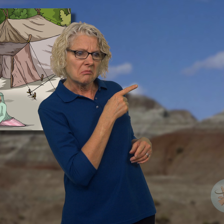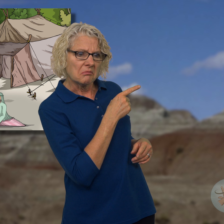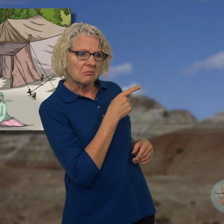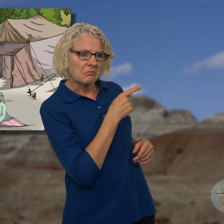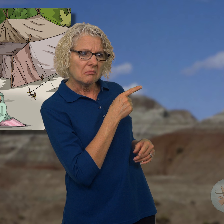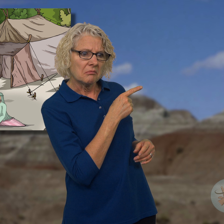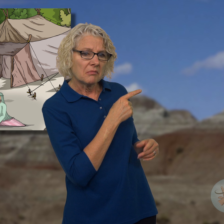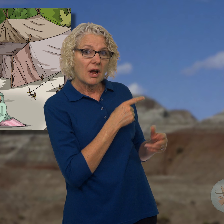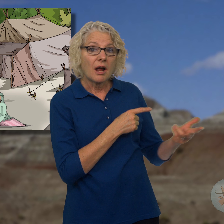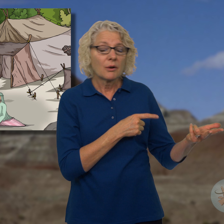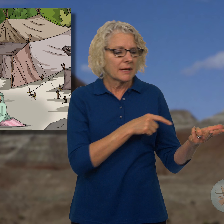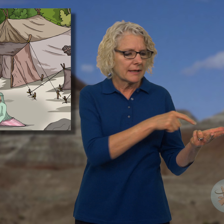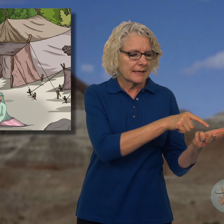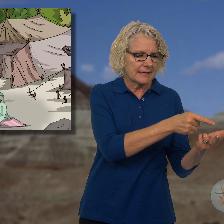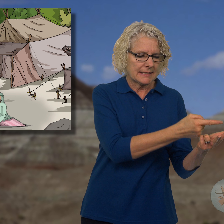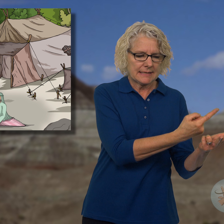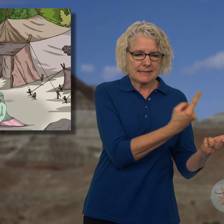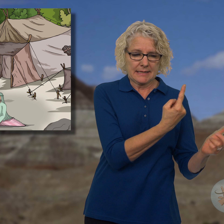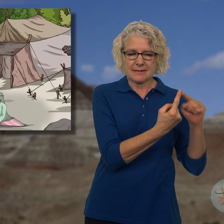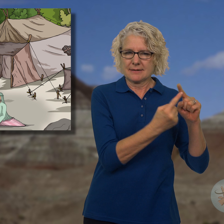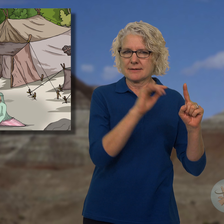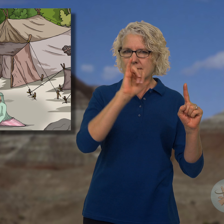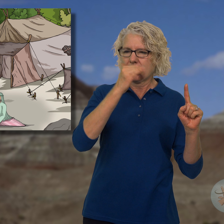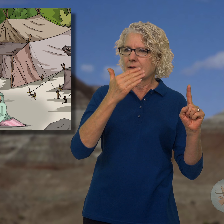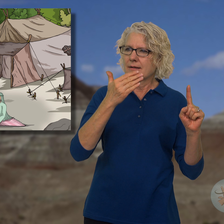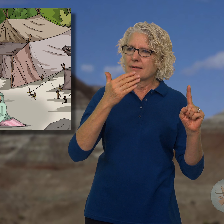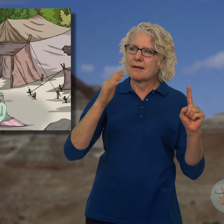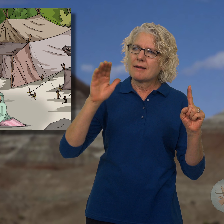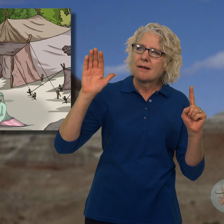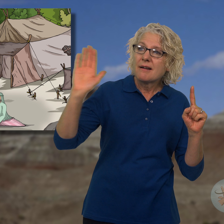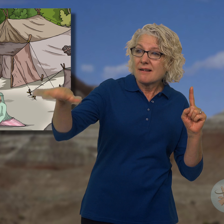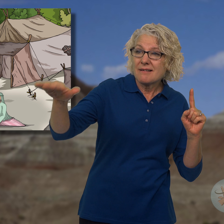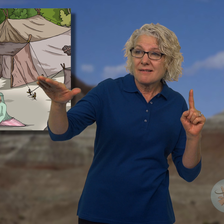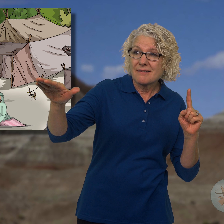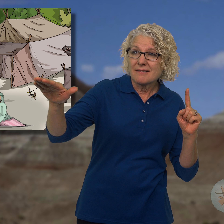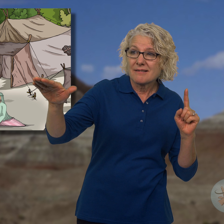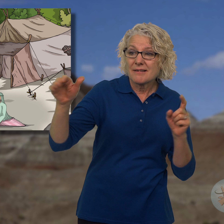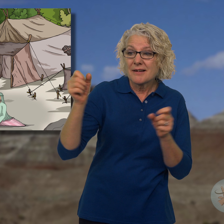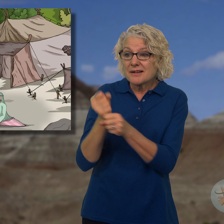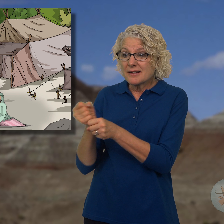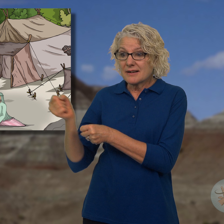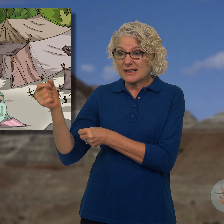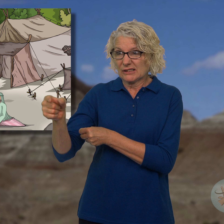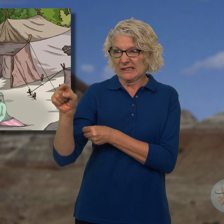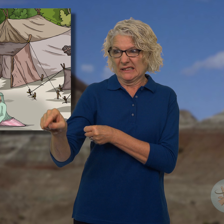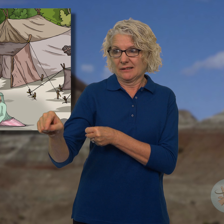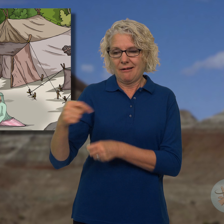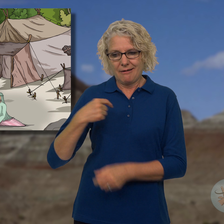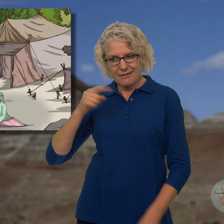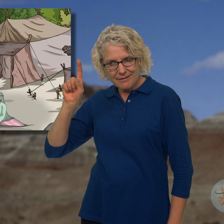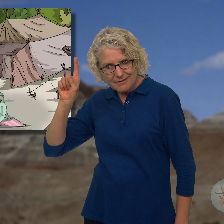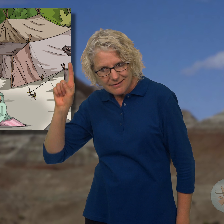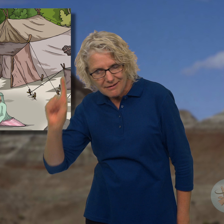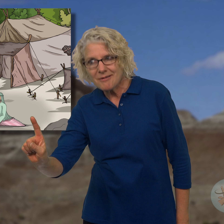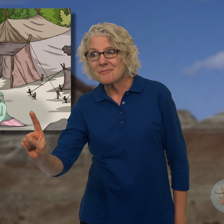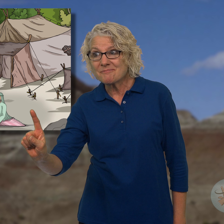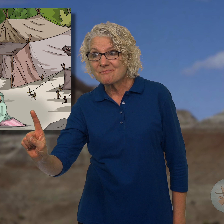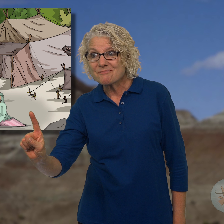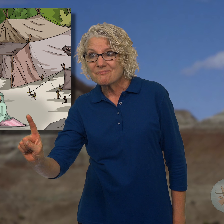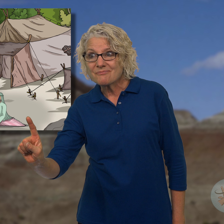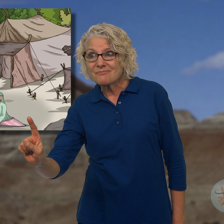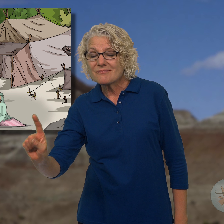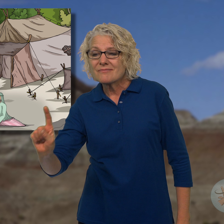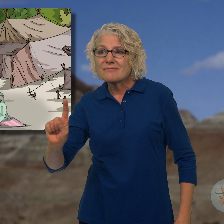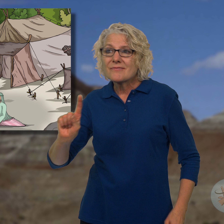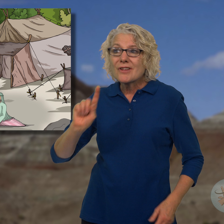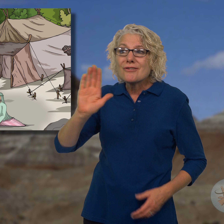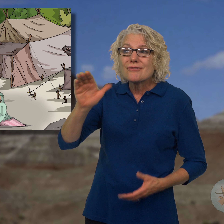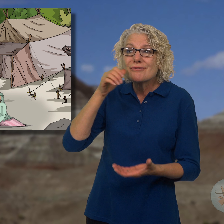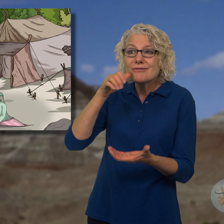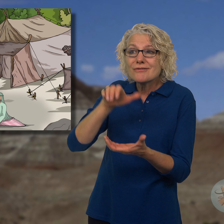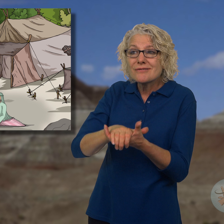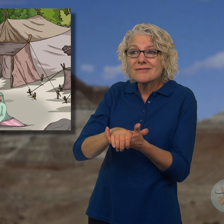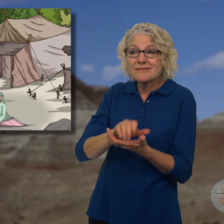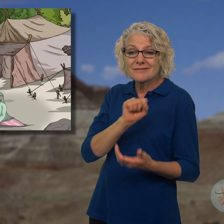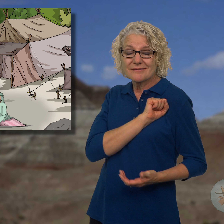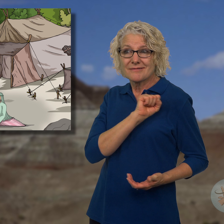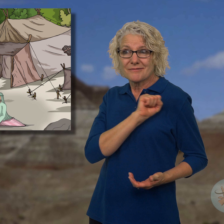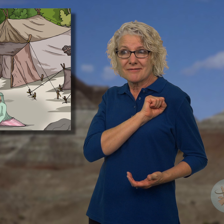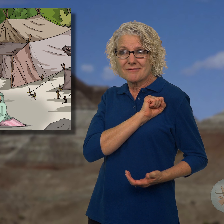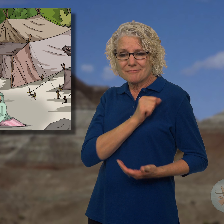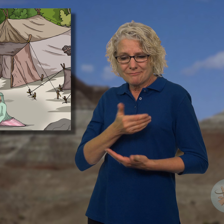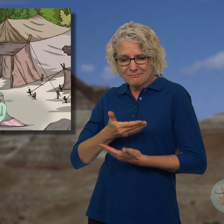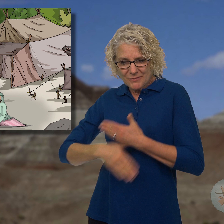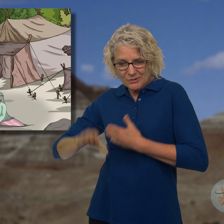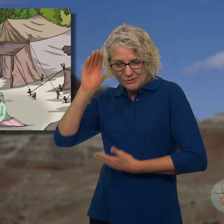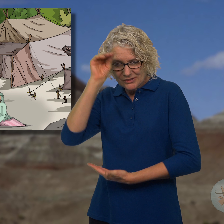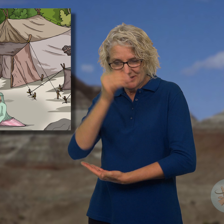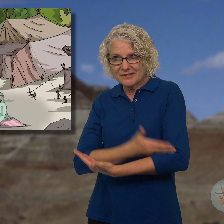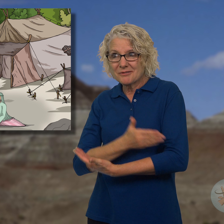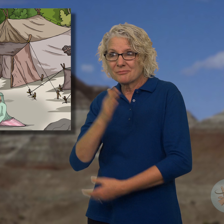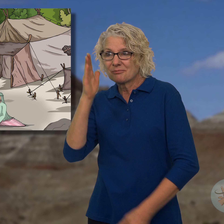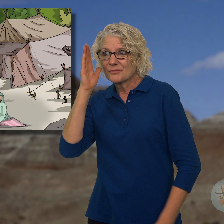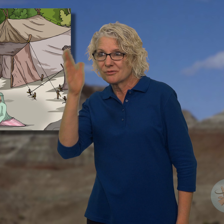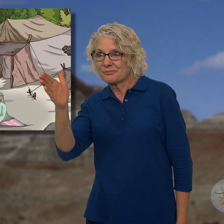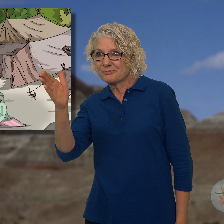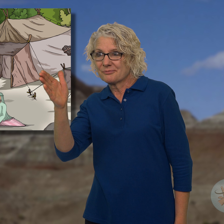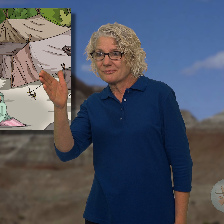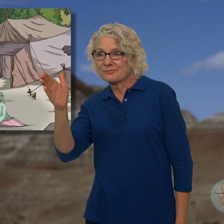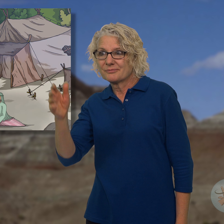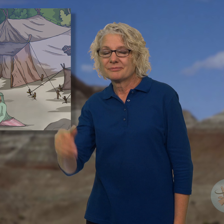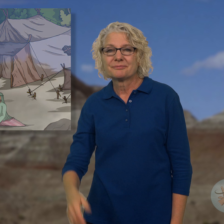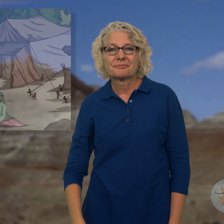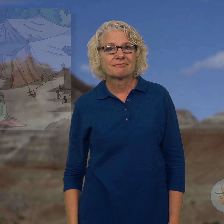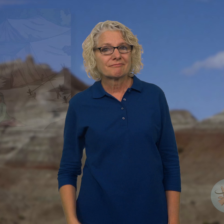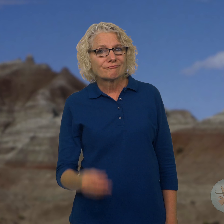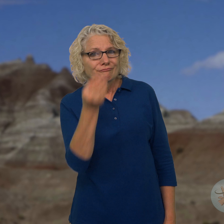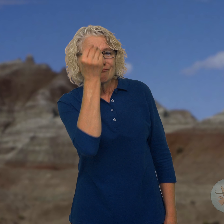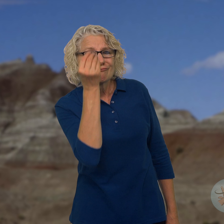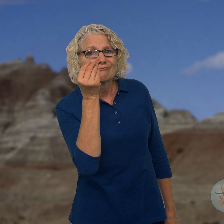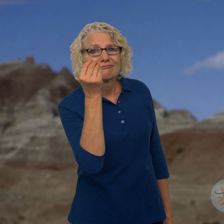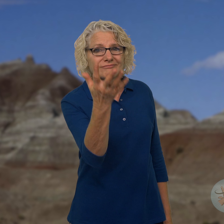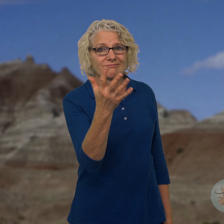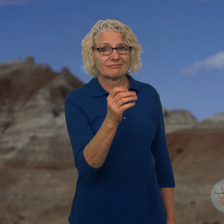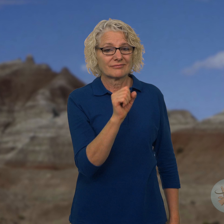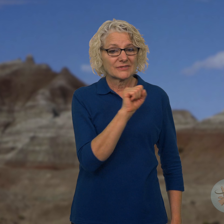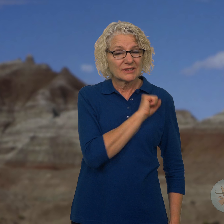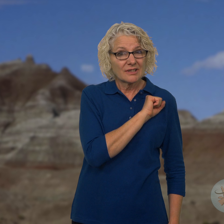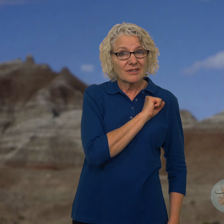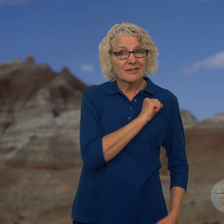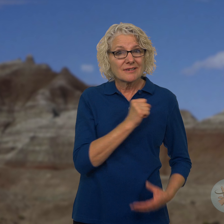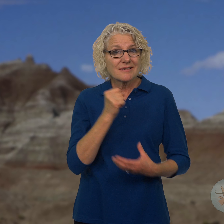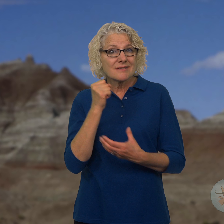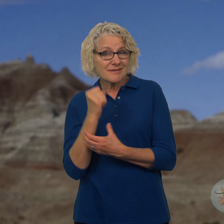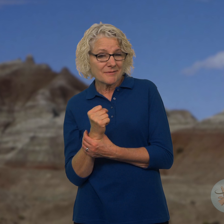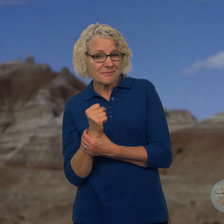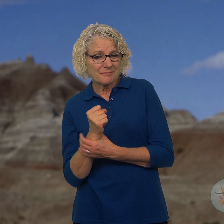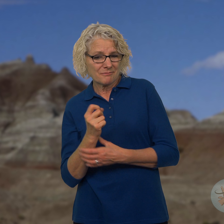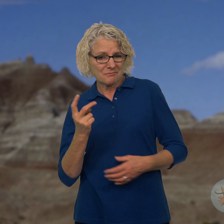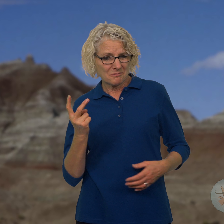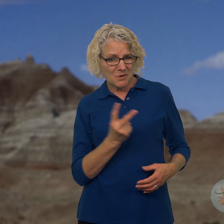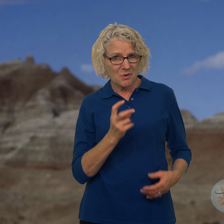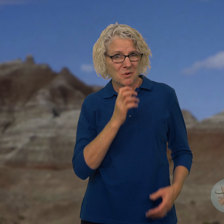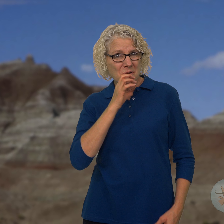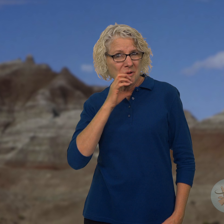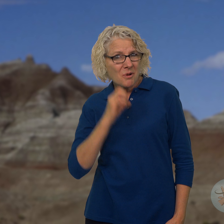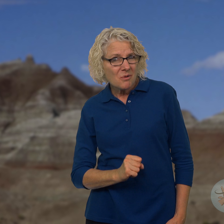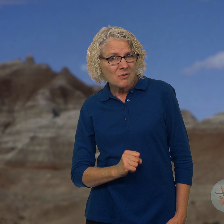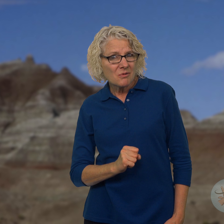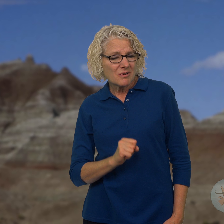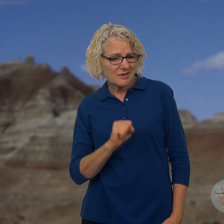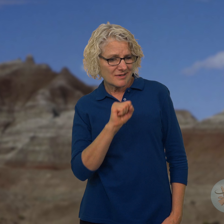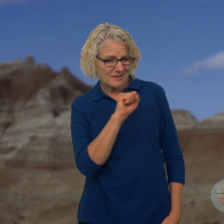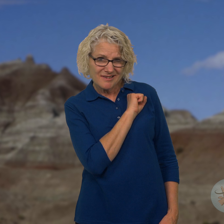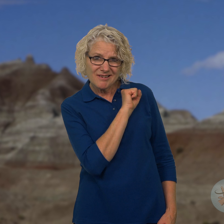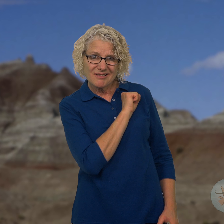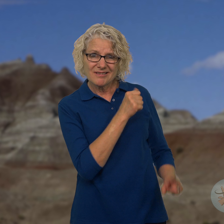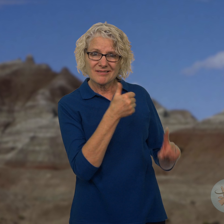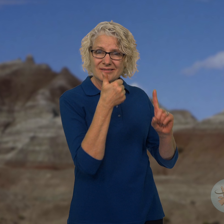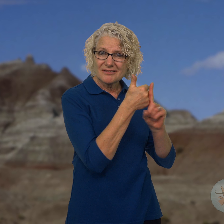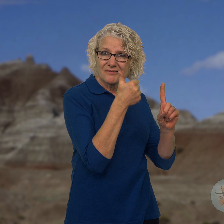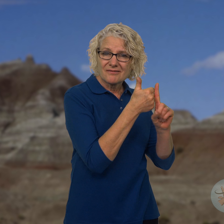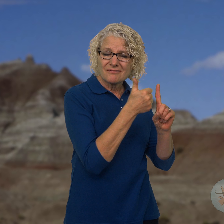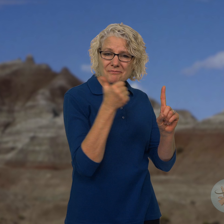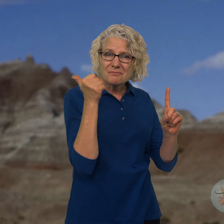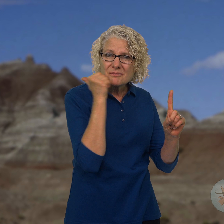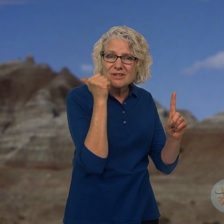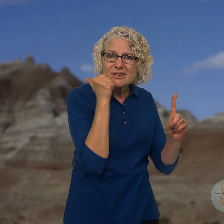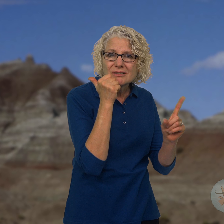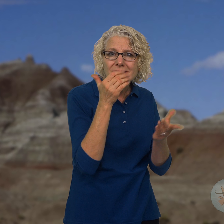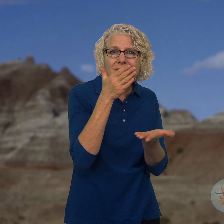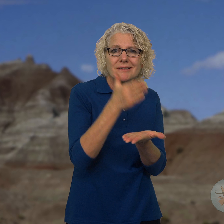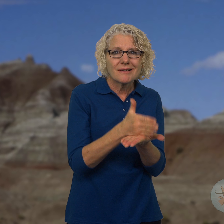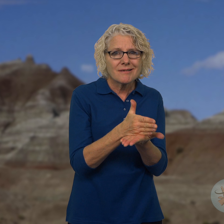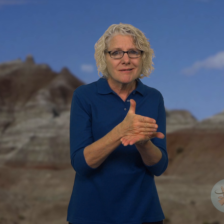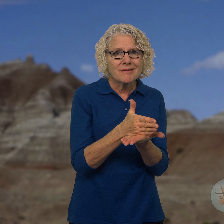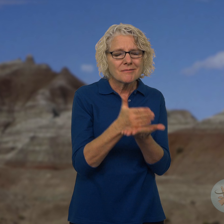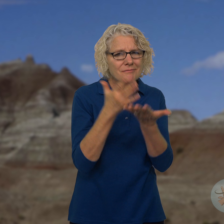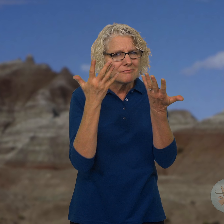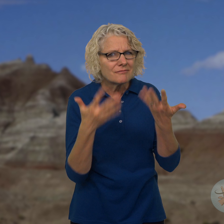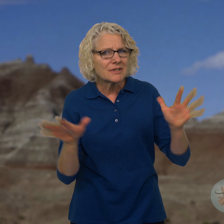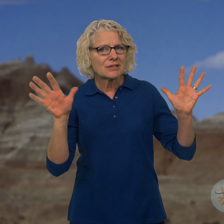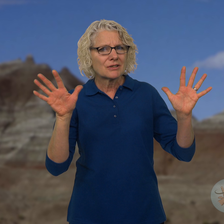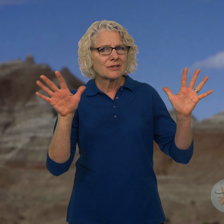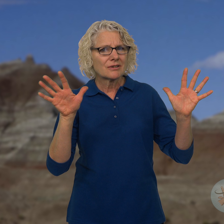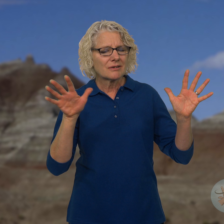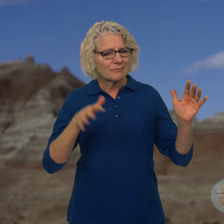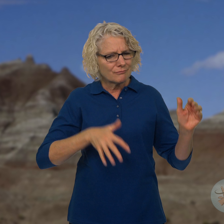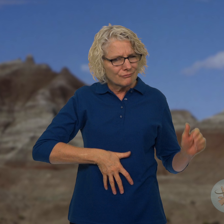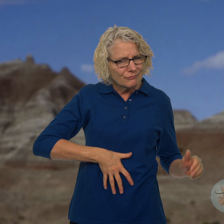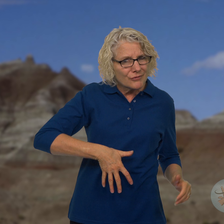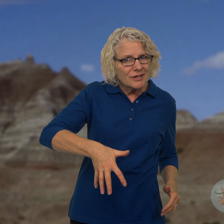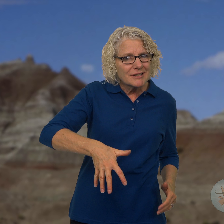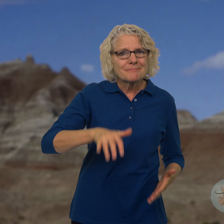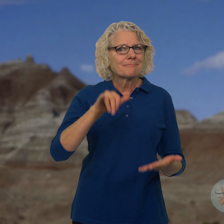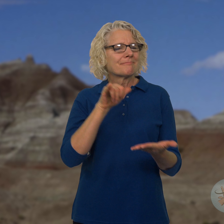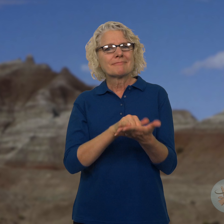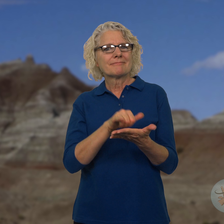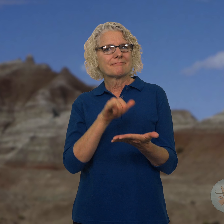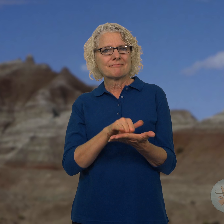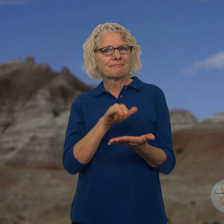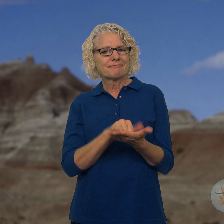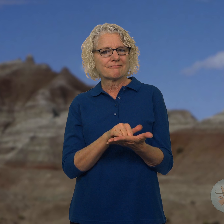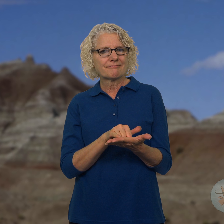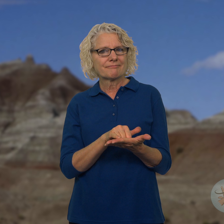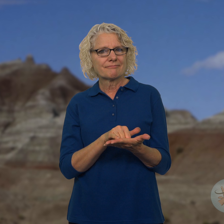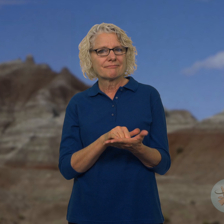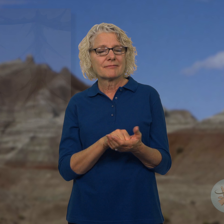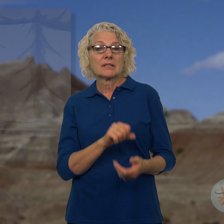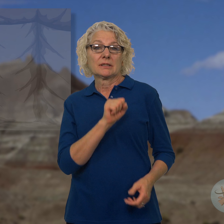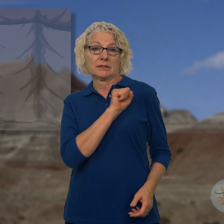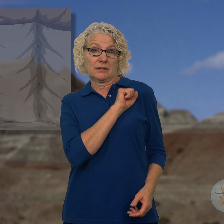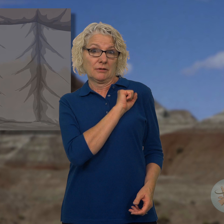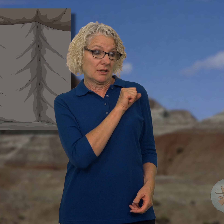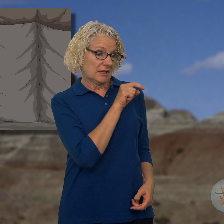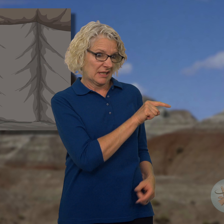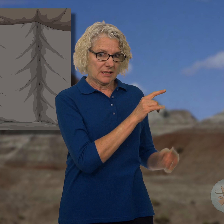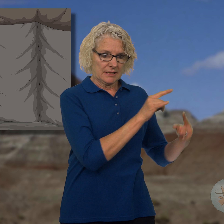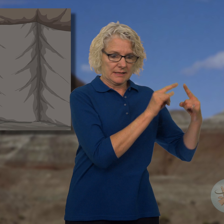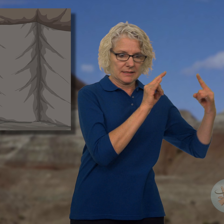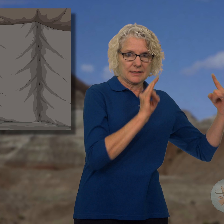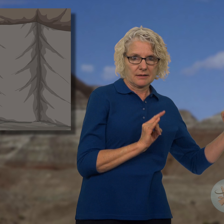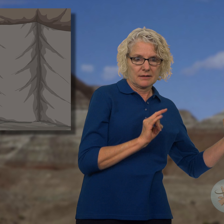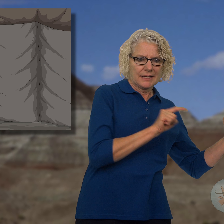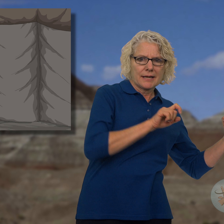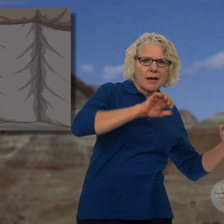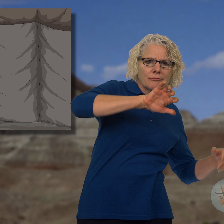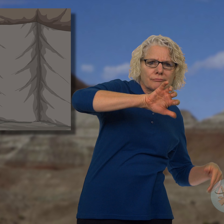Then the LORD said, “I will surely return to you at this time next year, and your wife Sarah will have a son!”